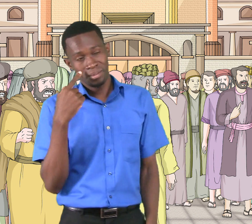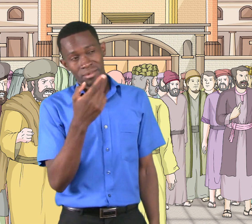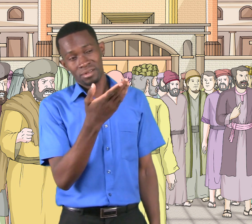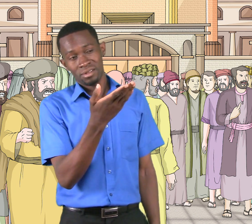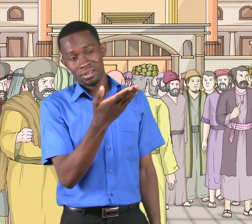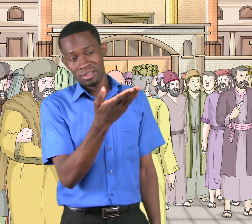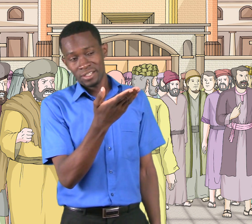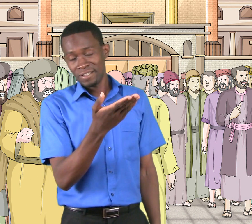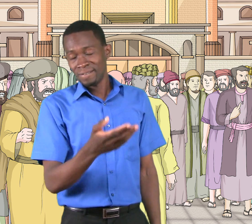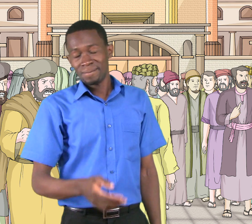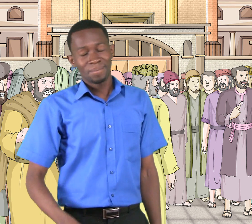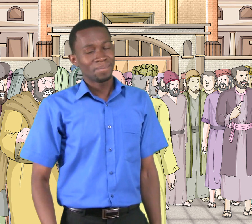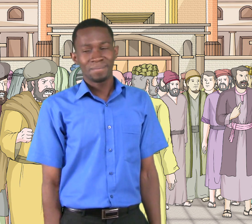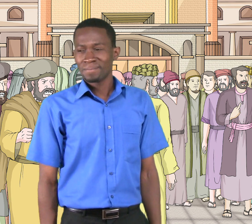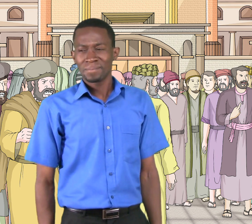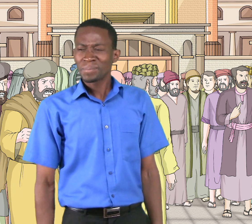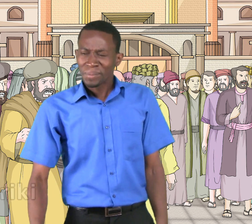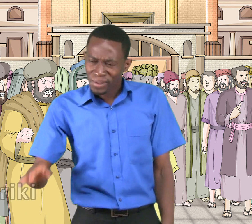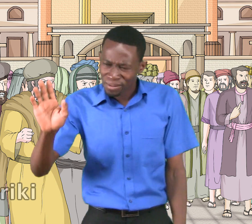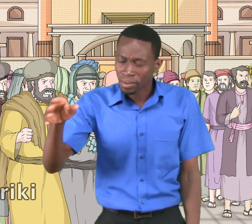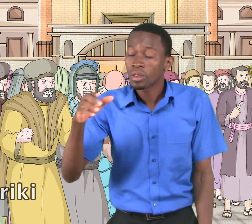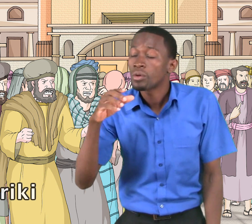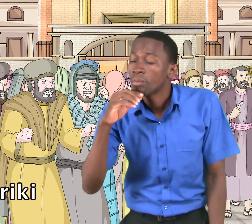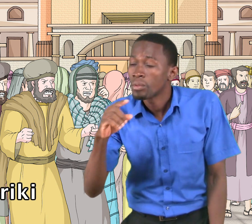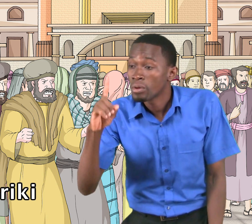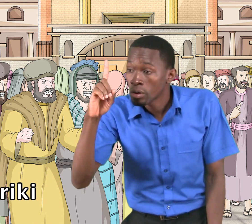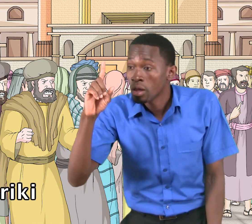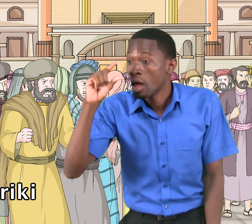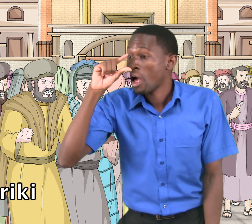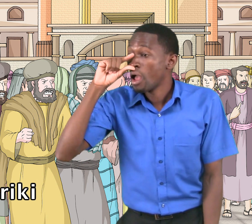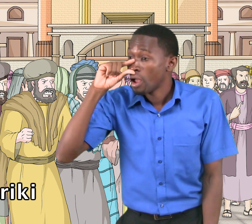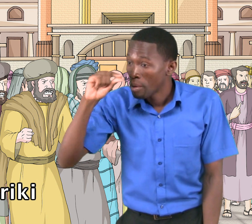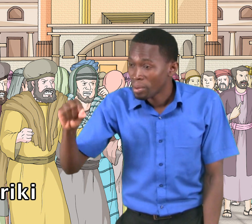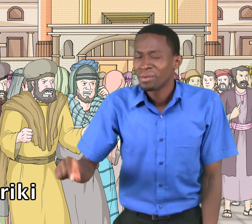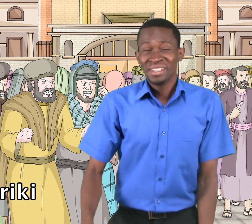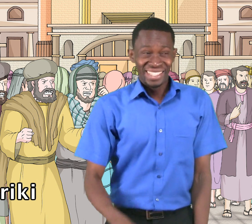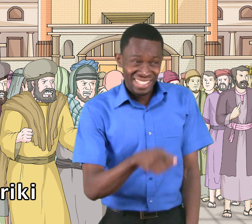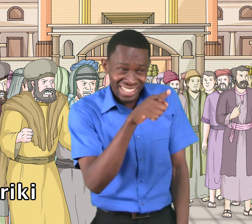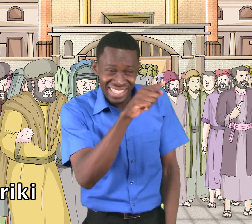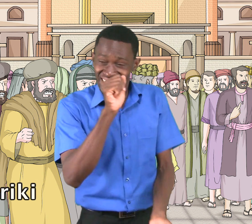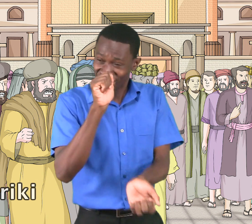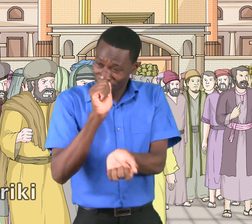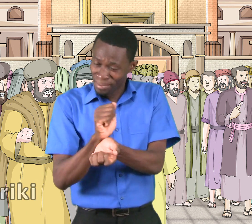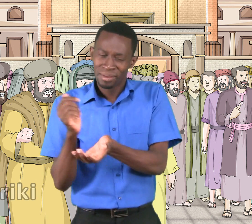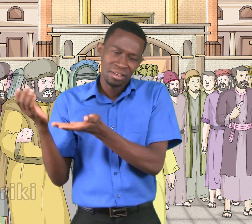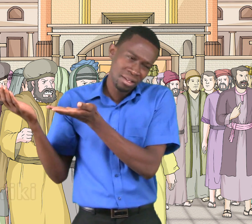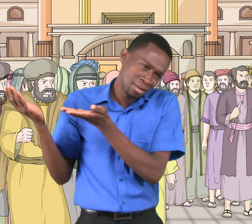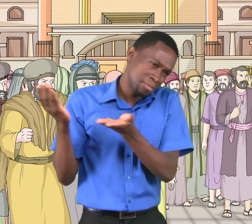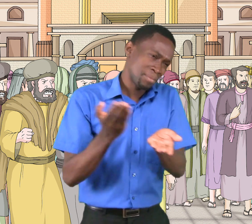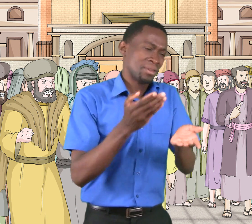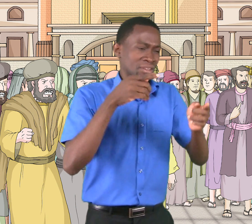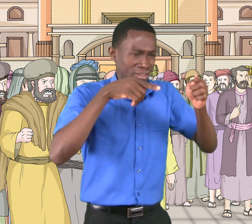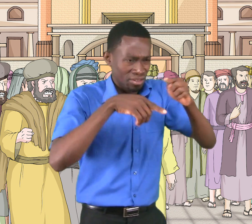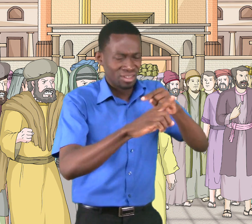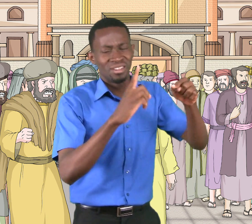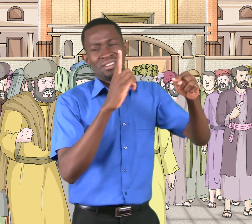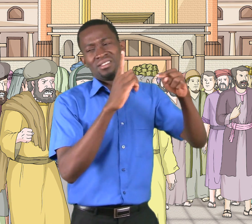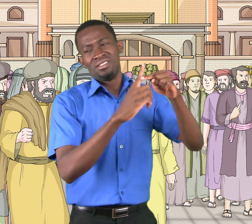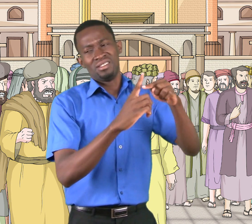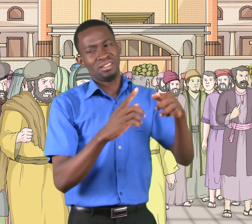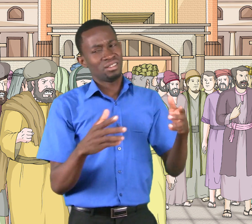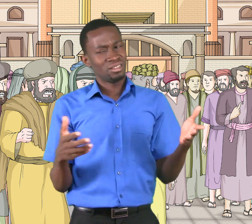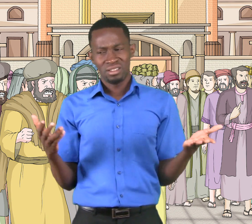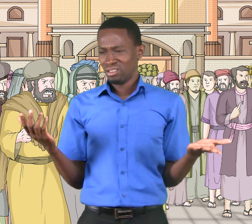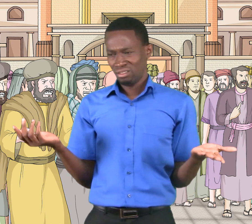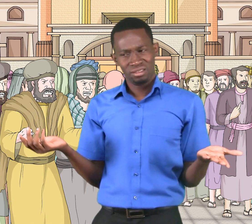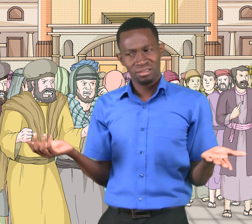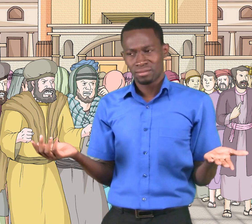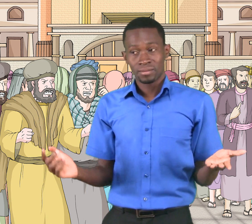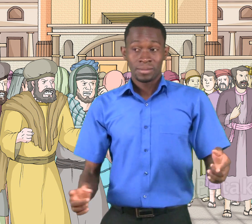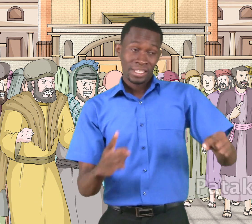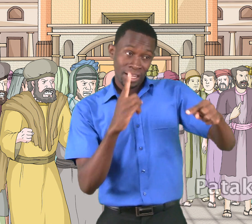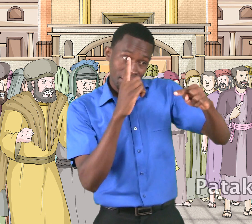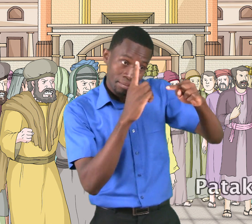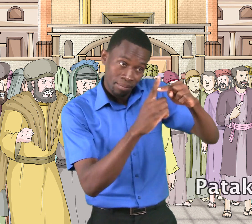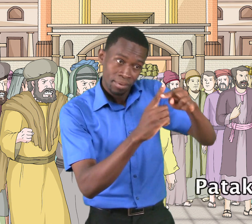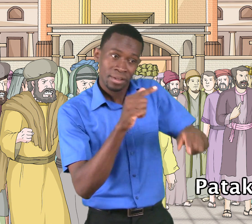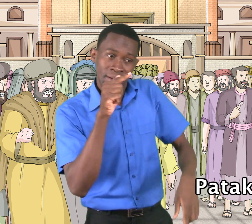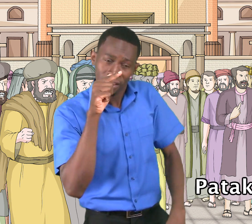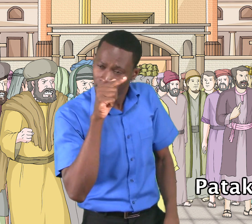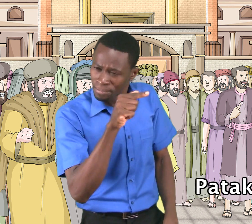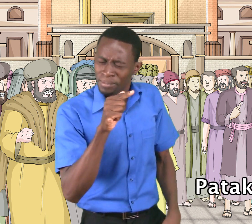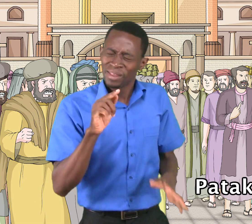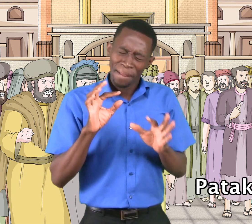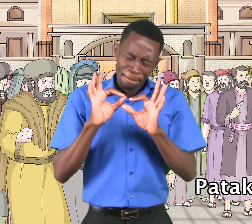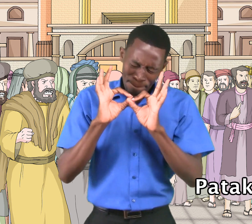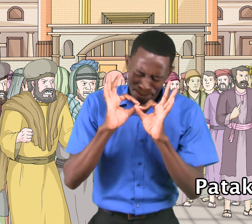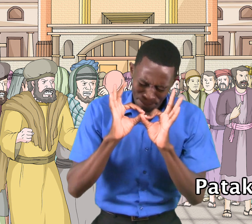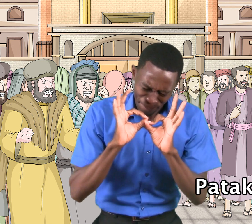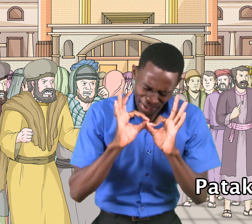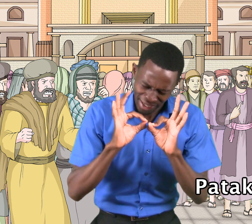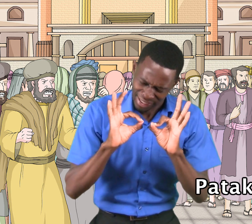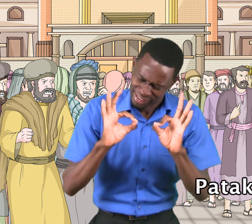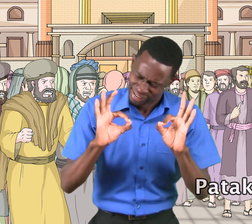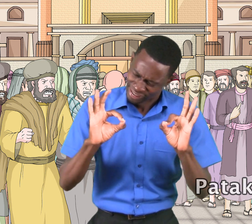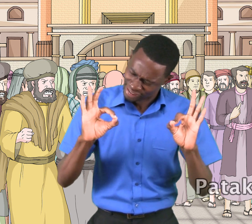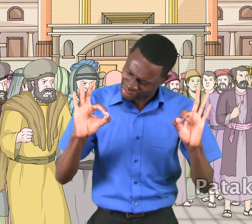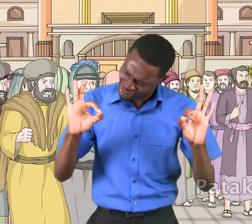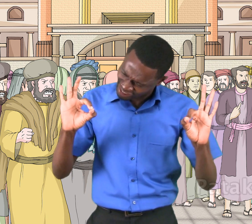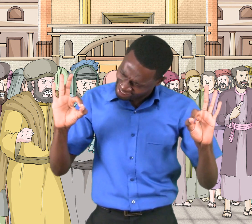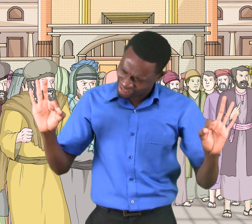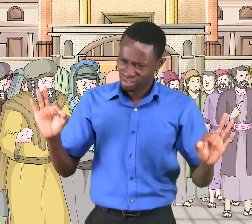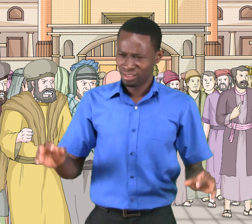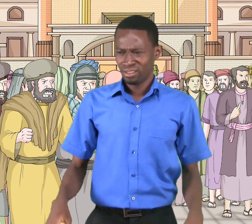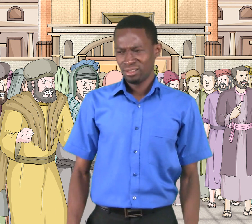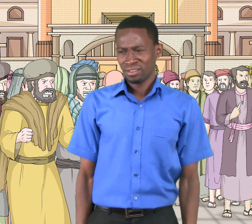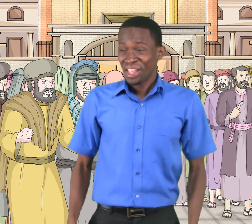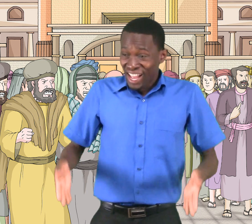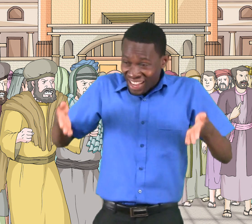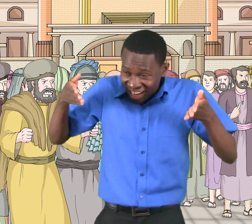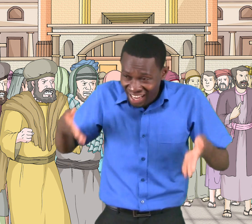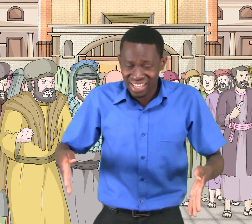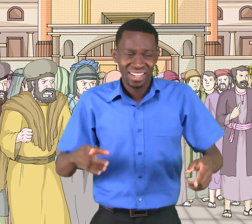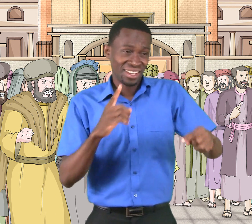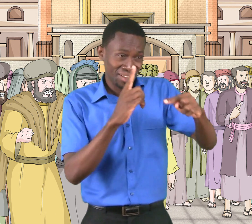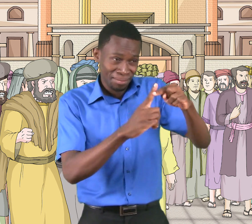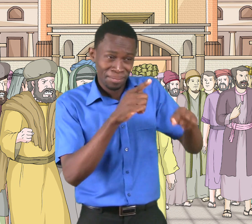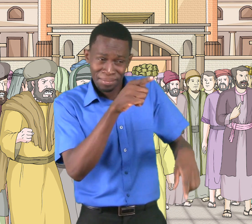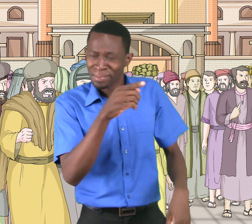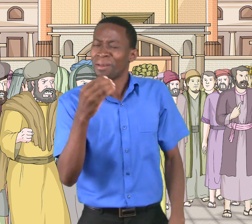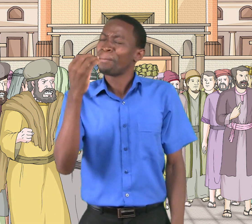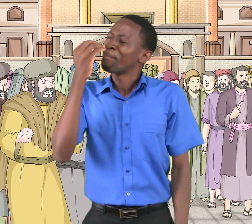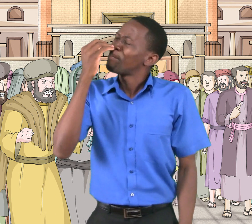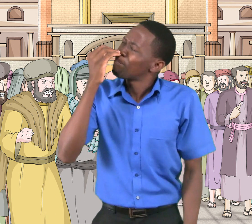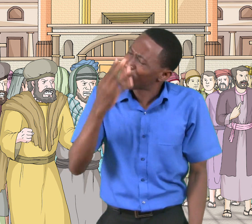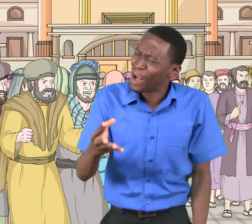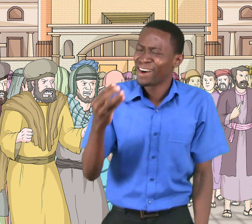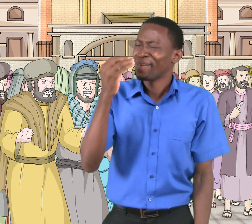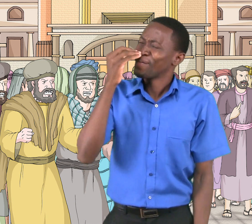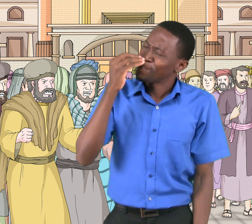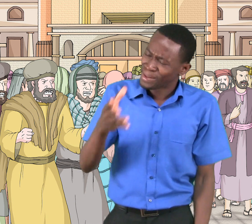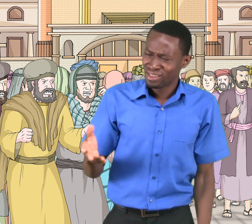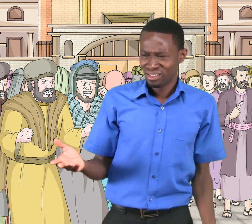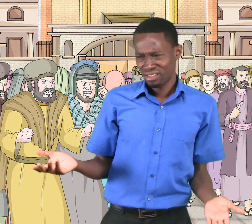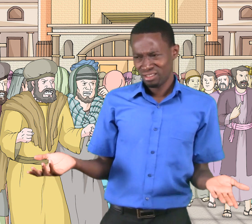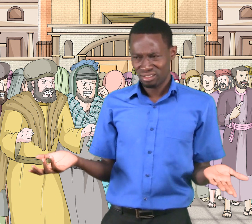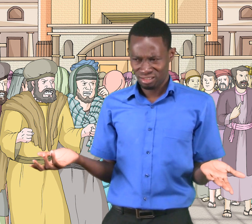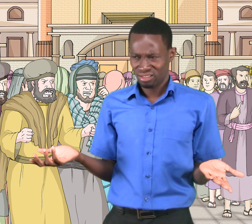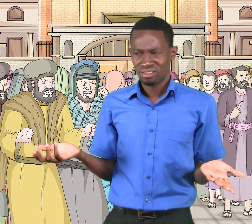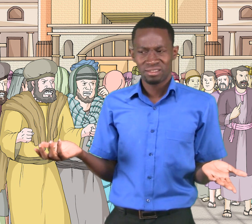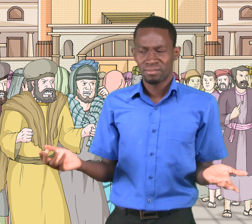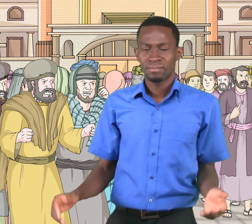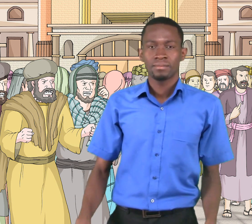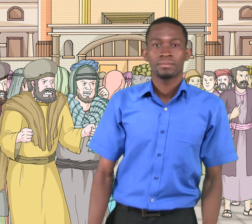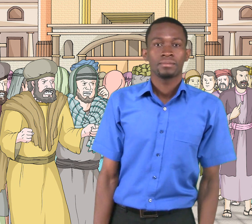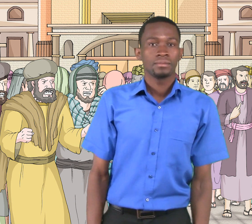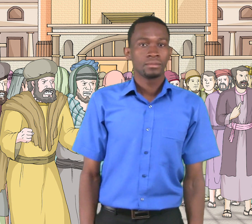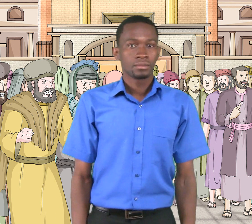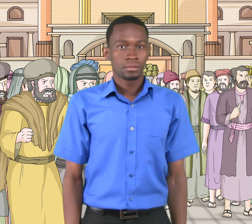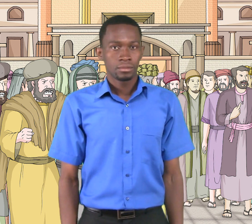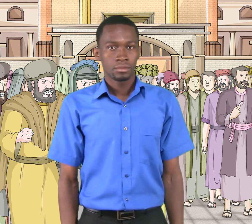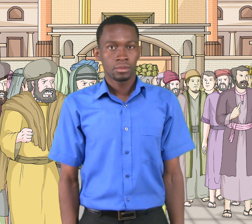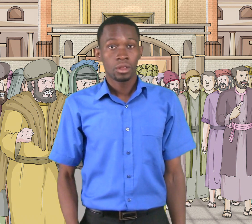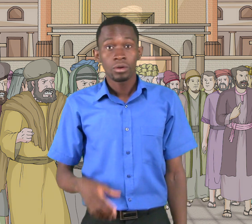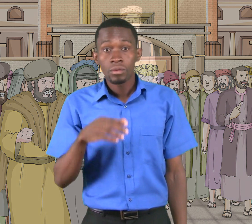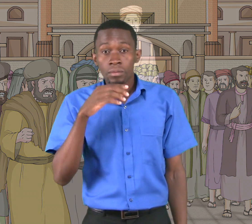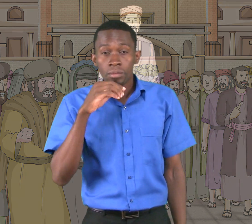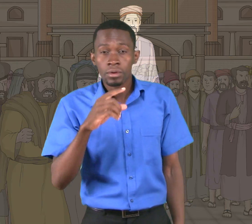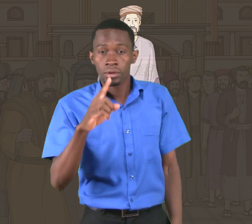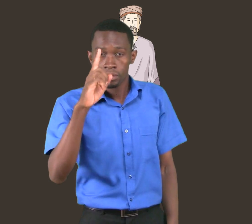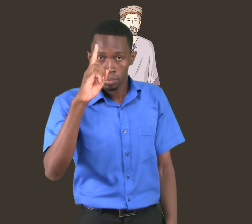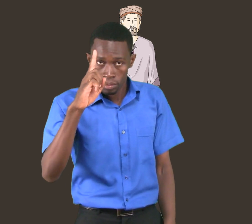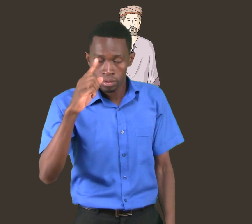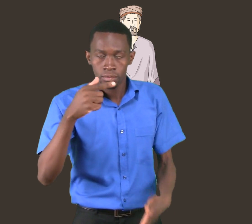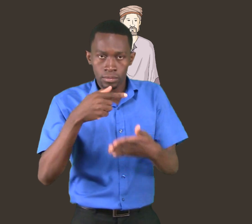Furthermore, he has brought Greeks into the temple and defiled this holy place.”